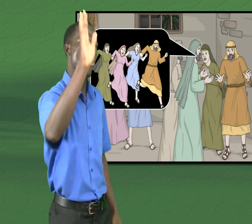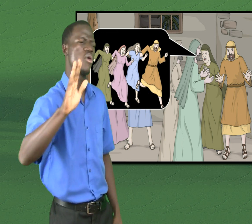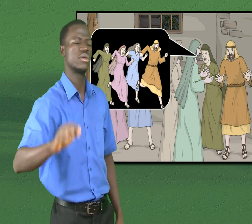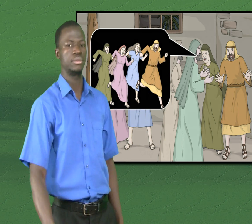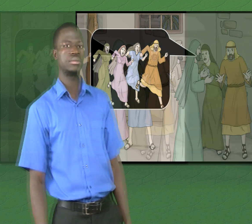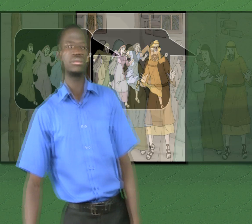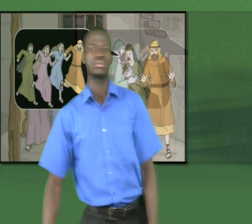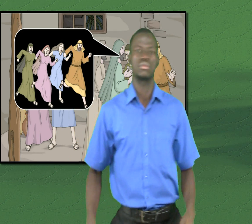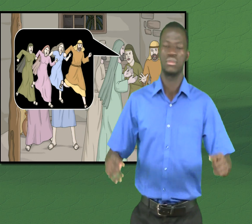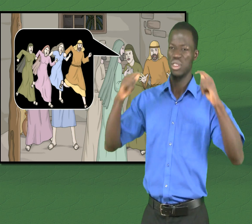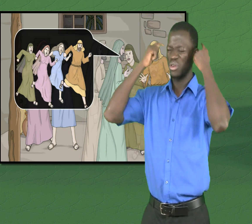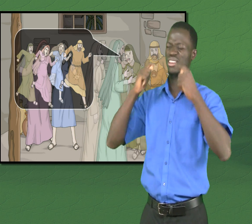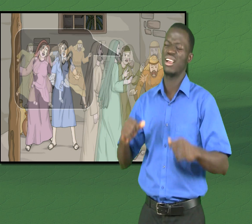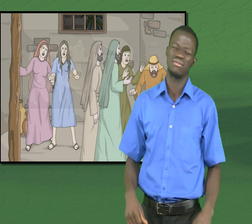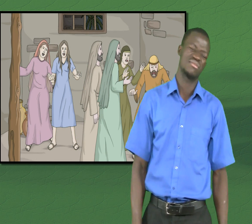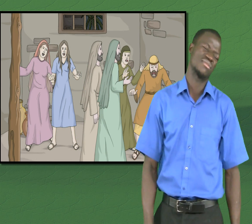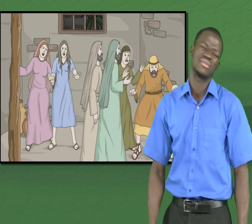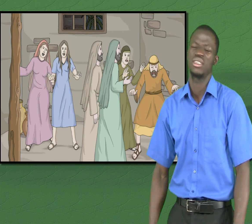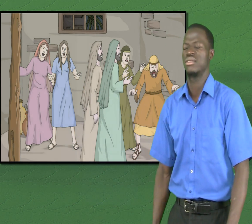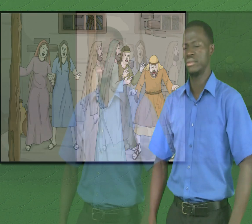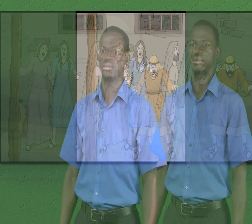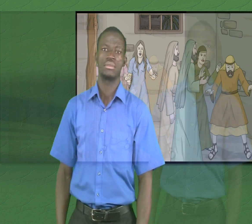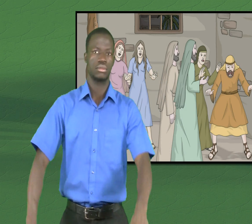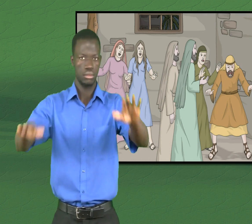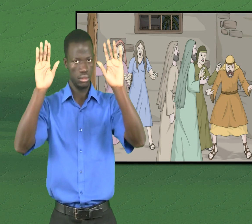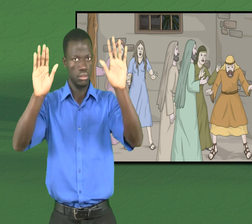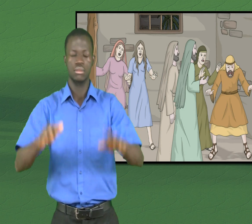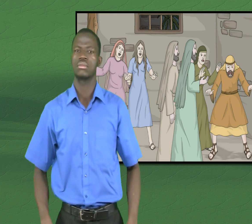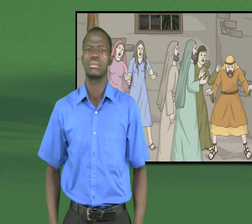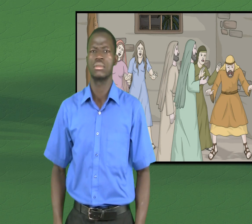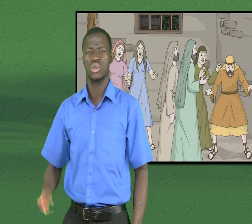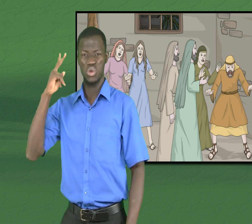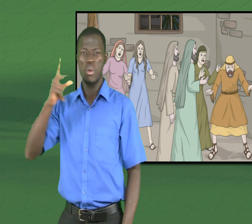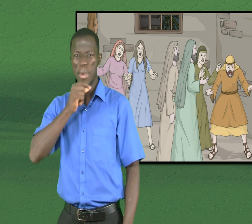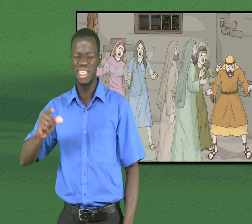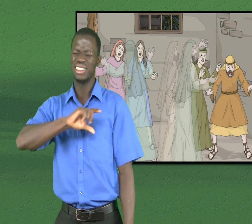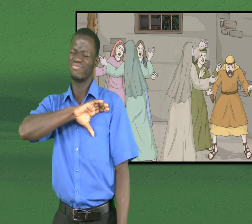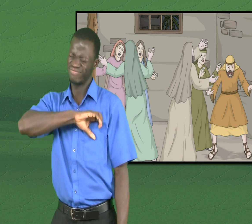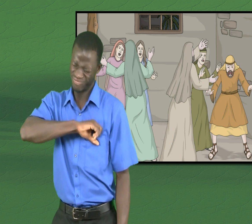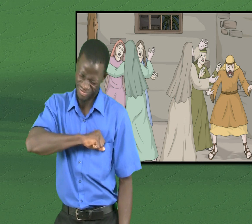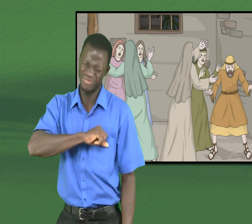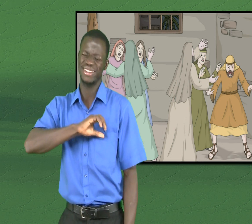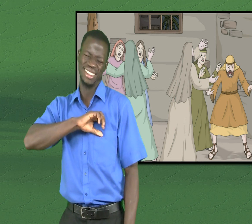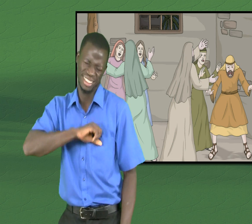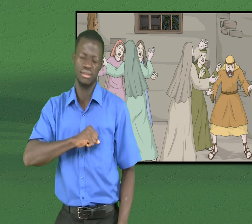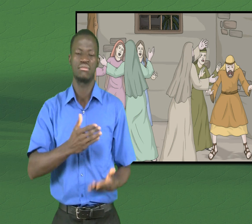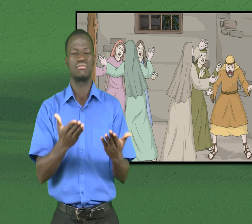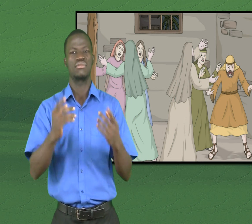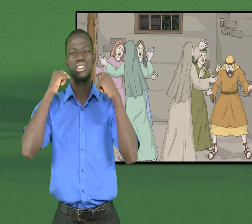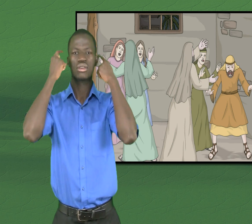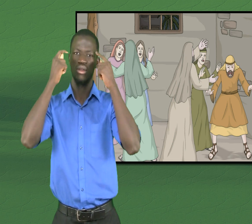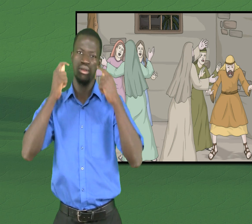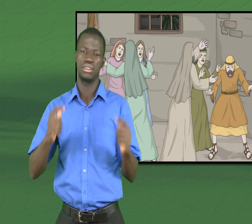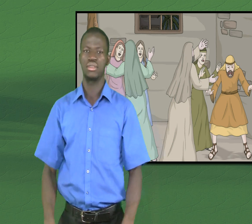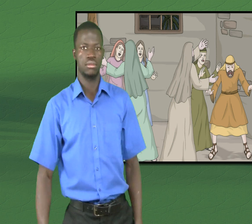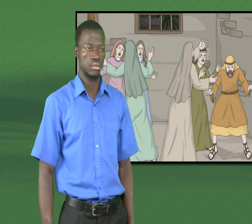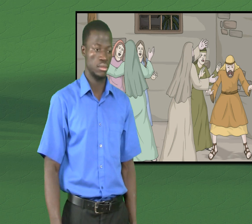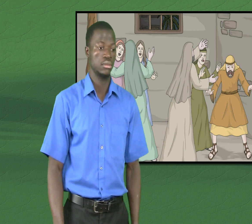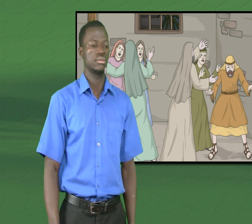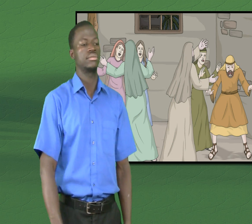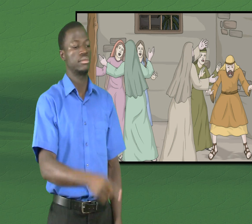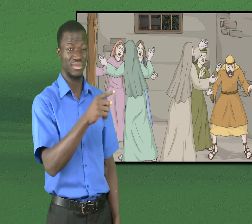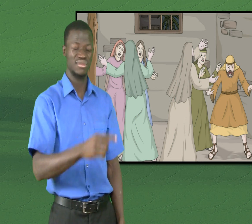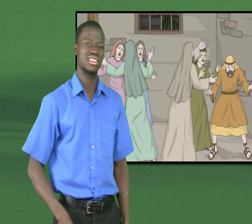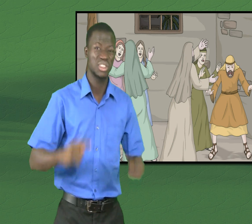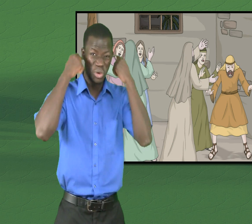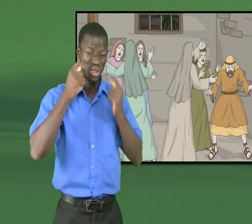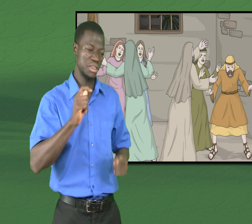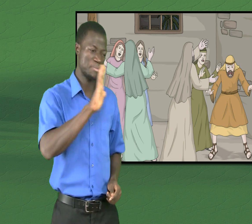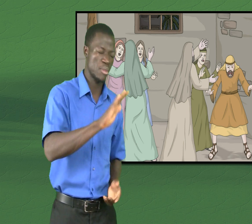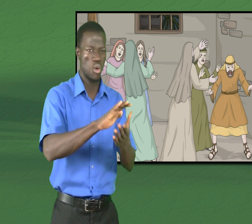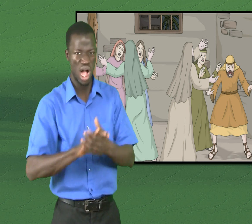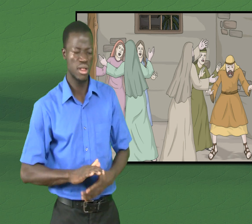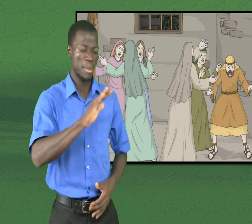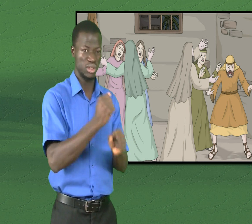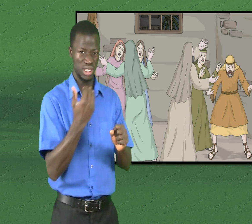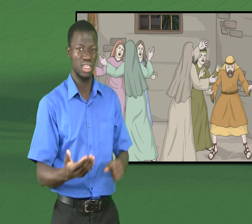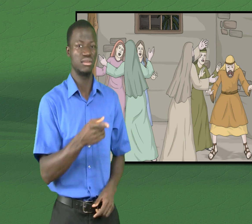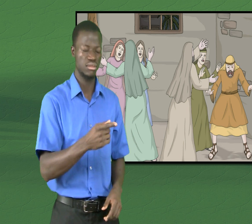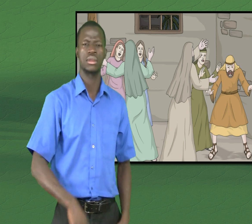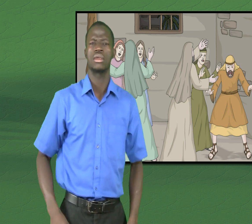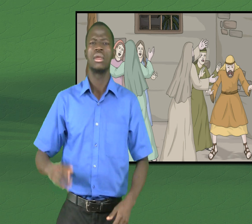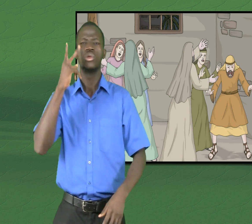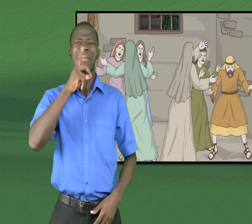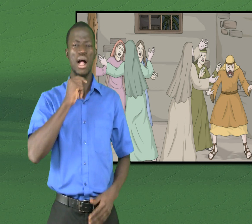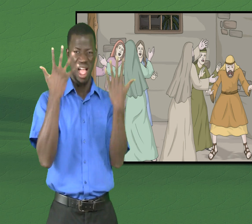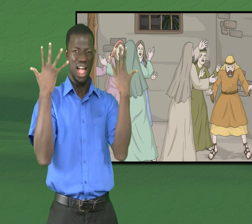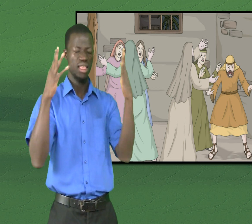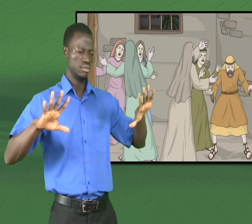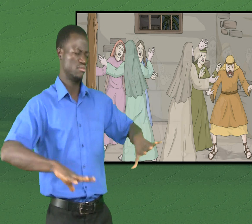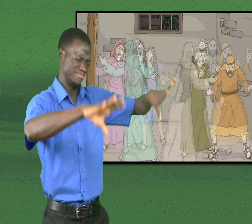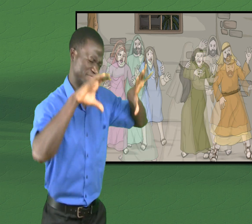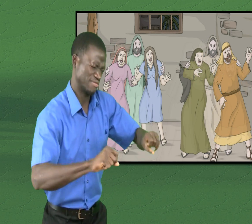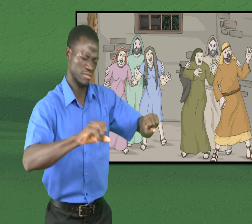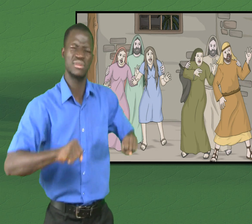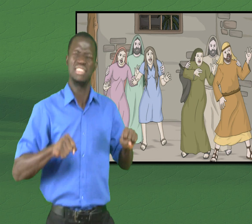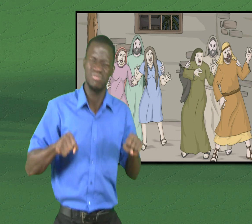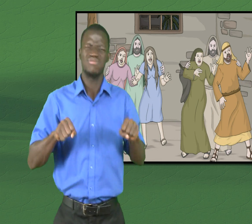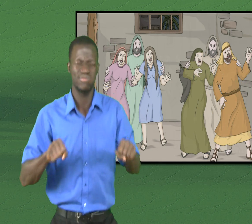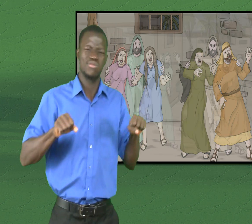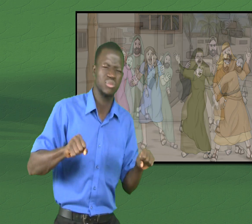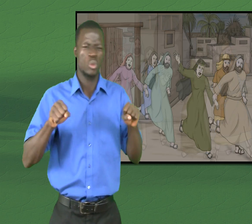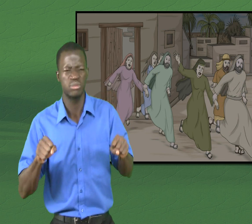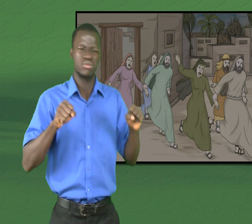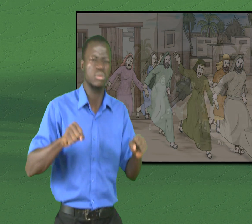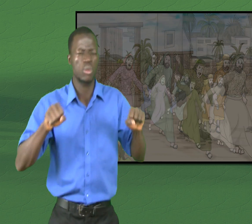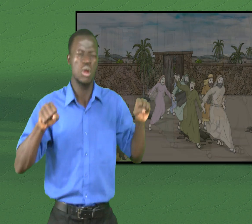But when Lot hesitated, the men grabbed his hand and the hands of his wife and his two daughters.